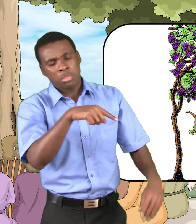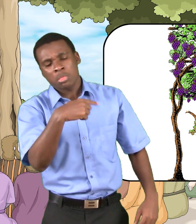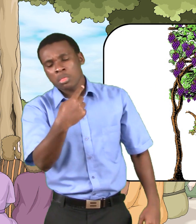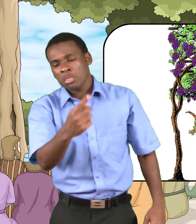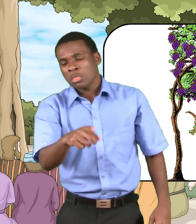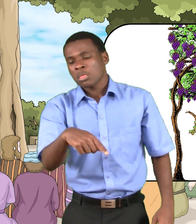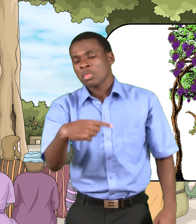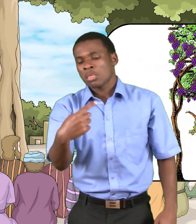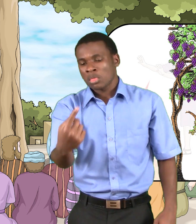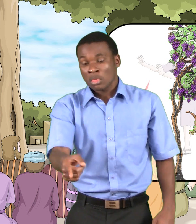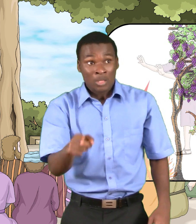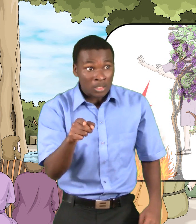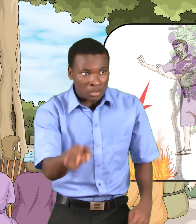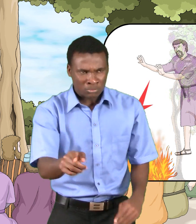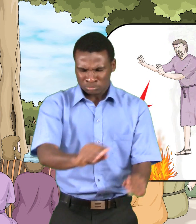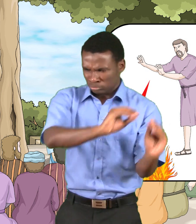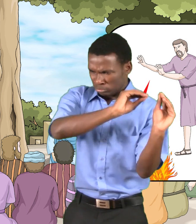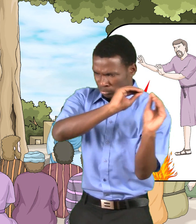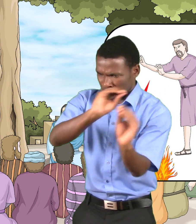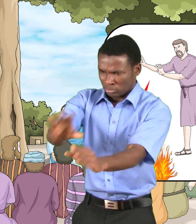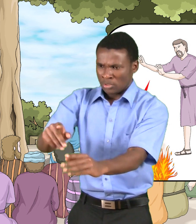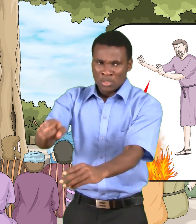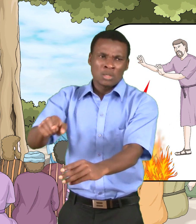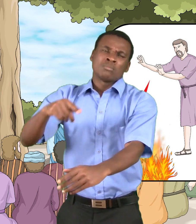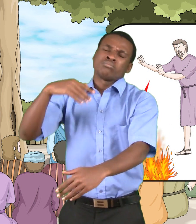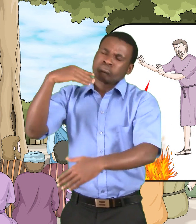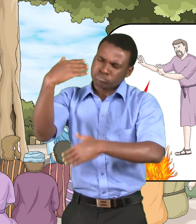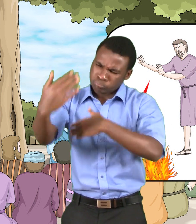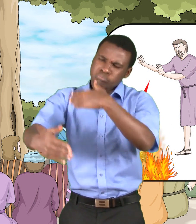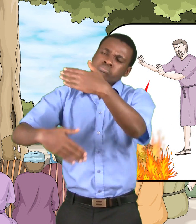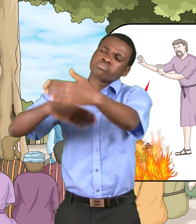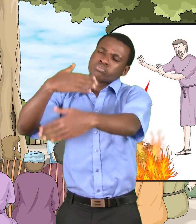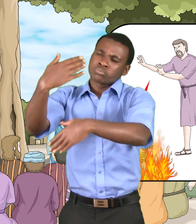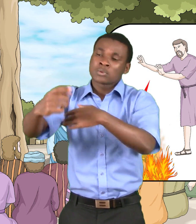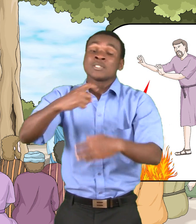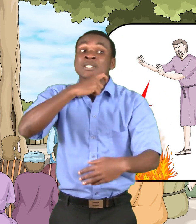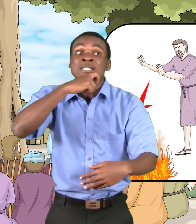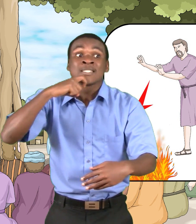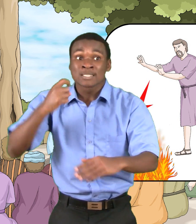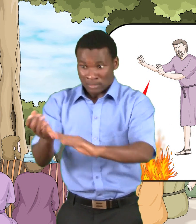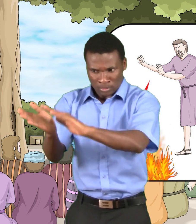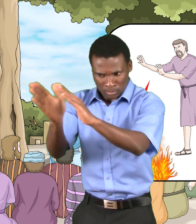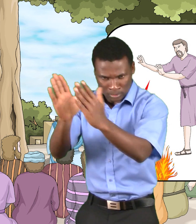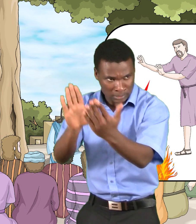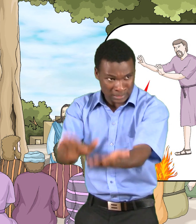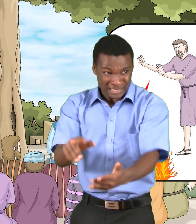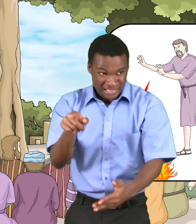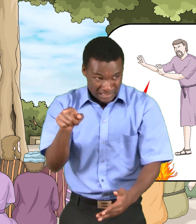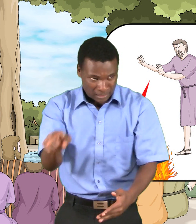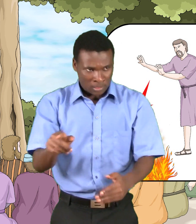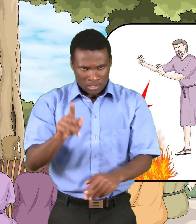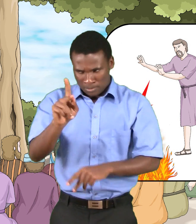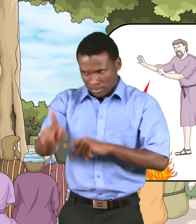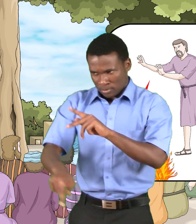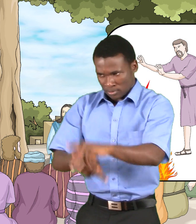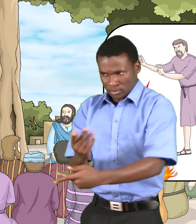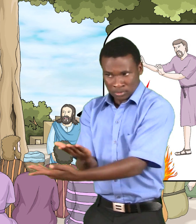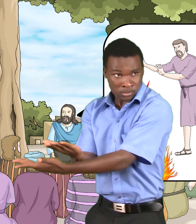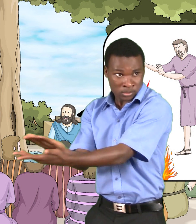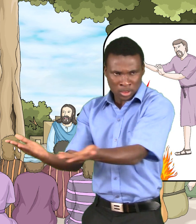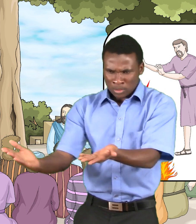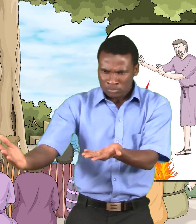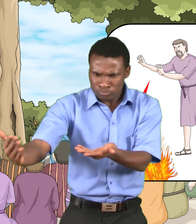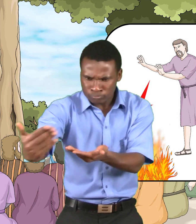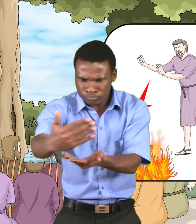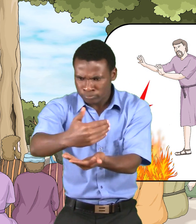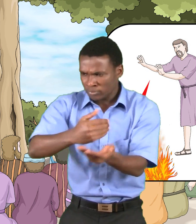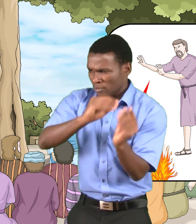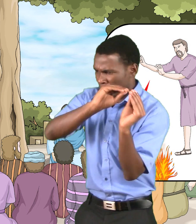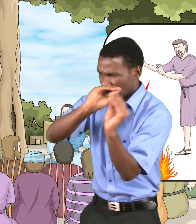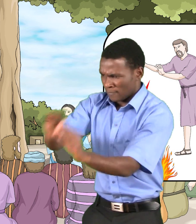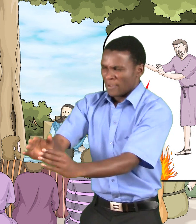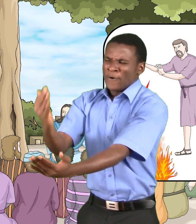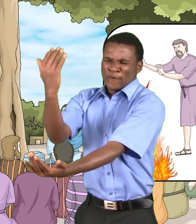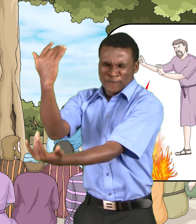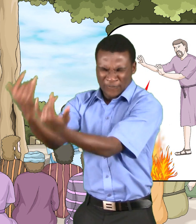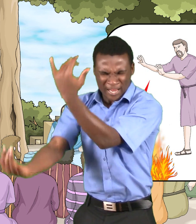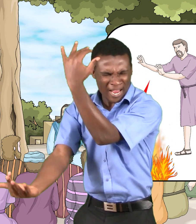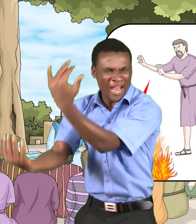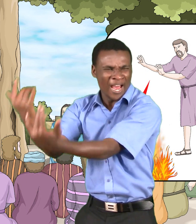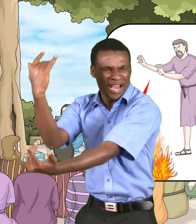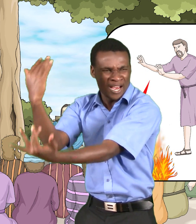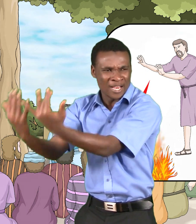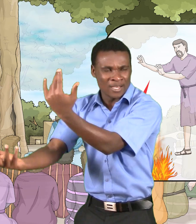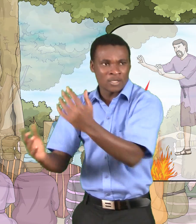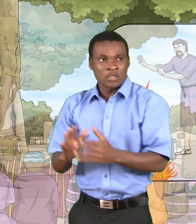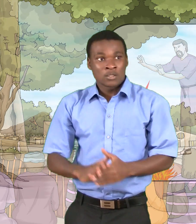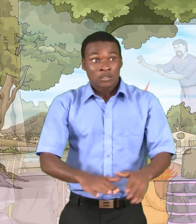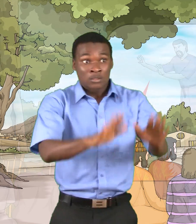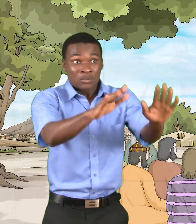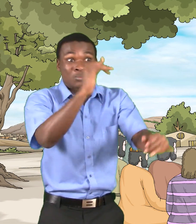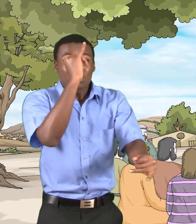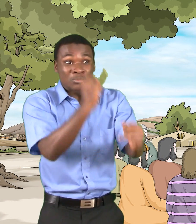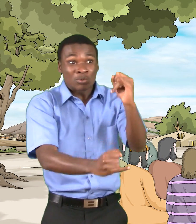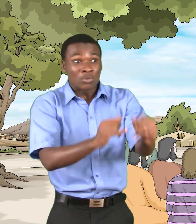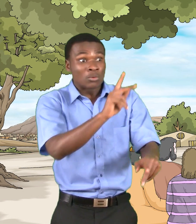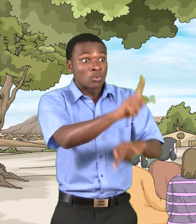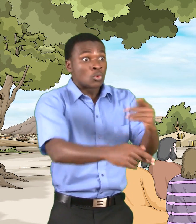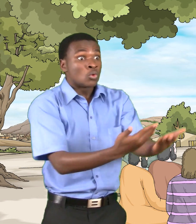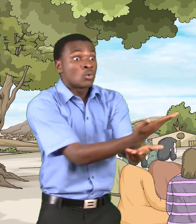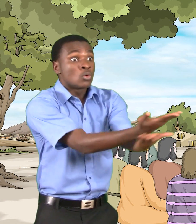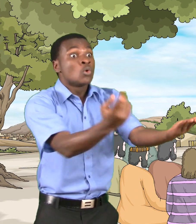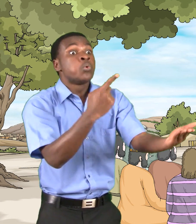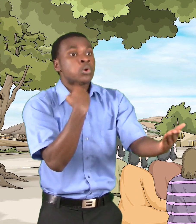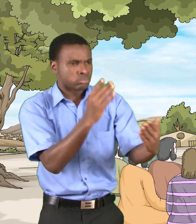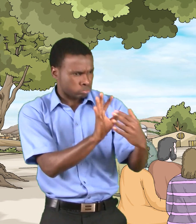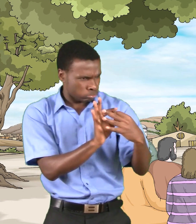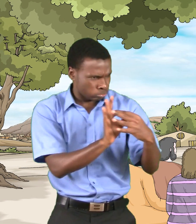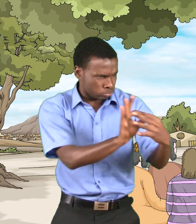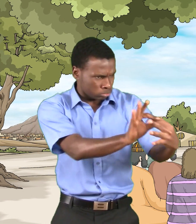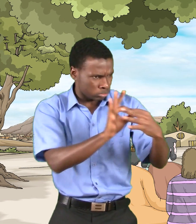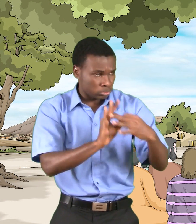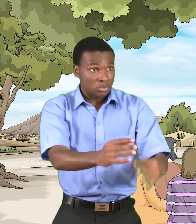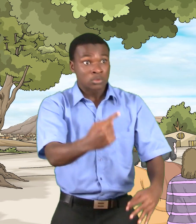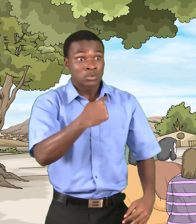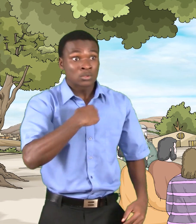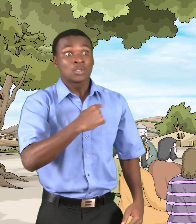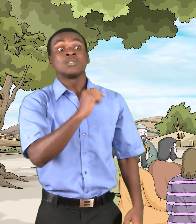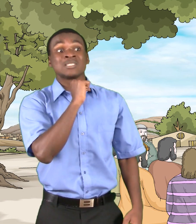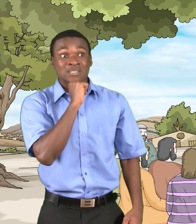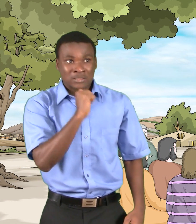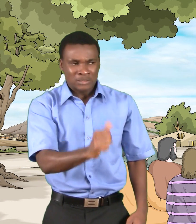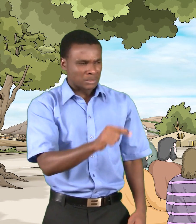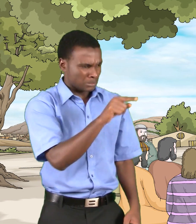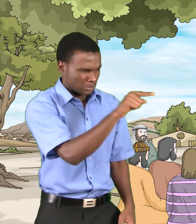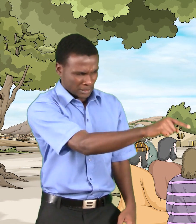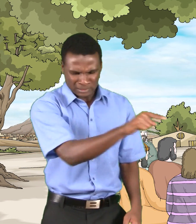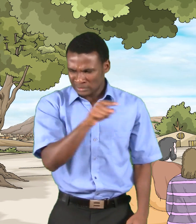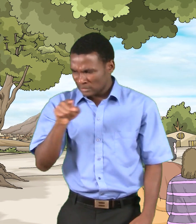Such branches are gathered up, thrown into the fire, and burned.